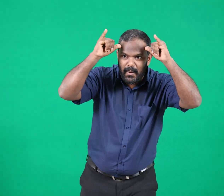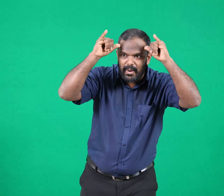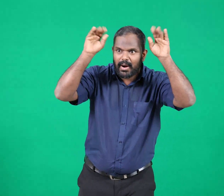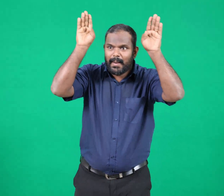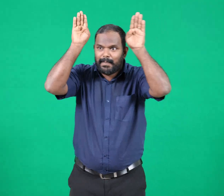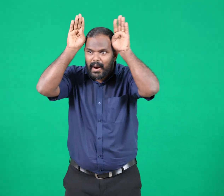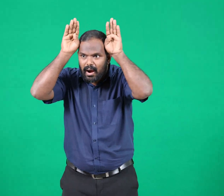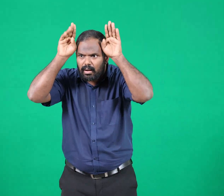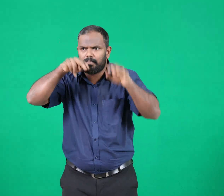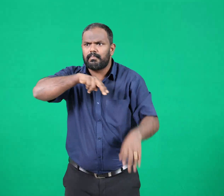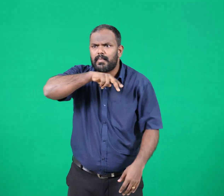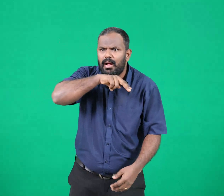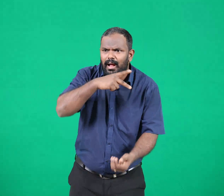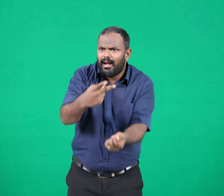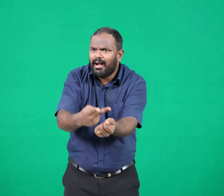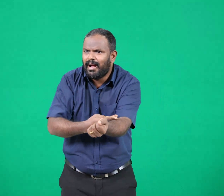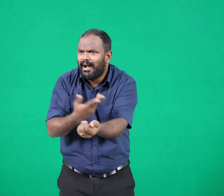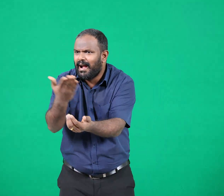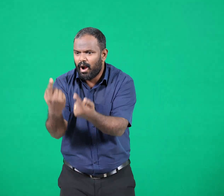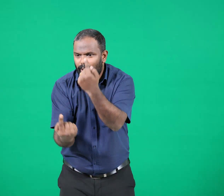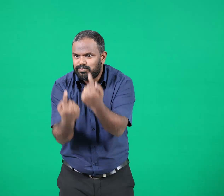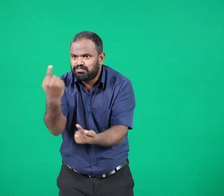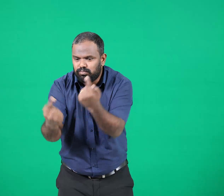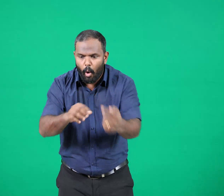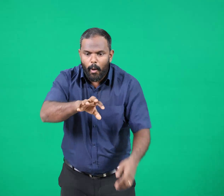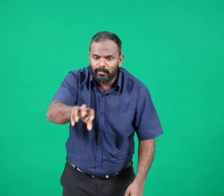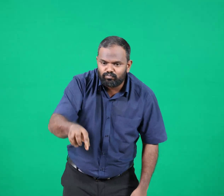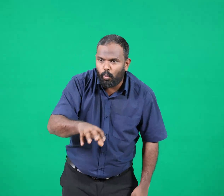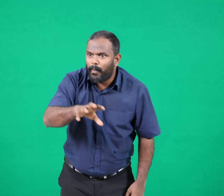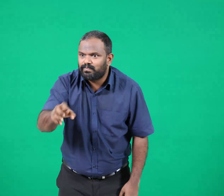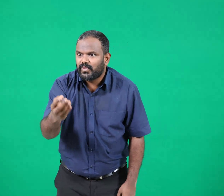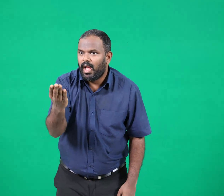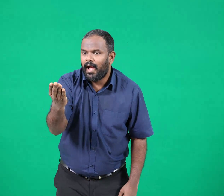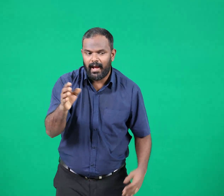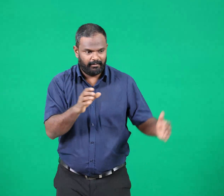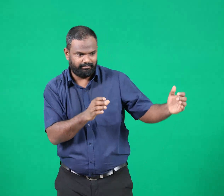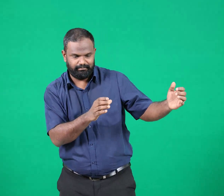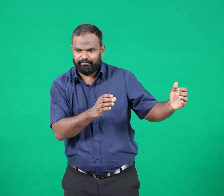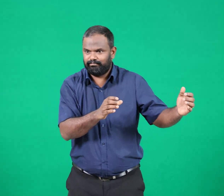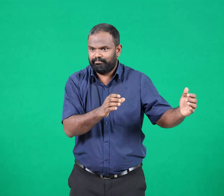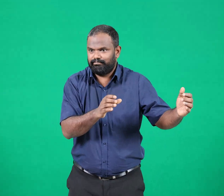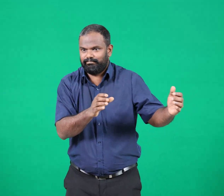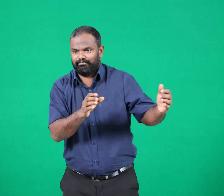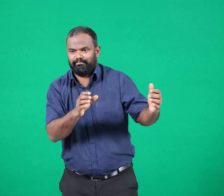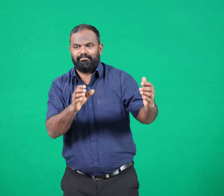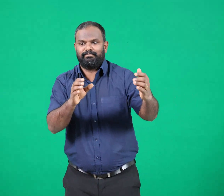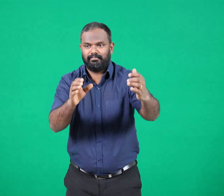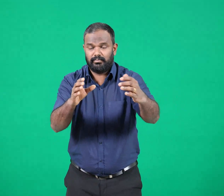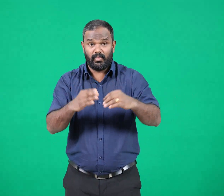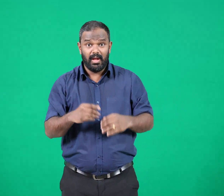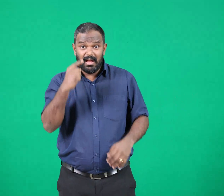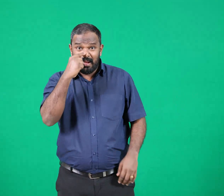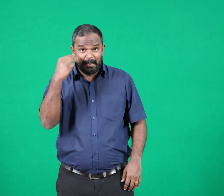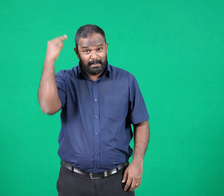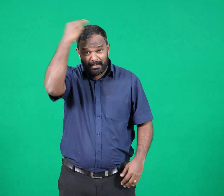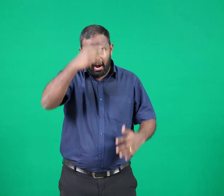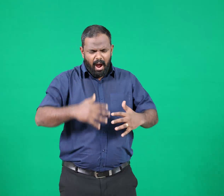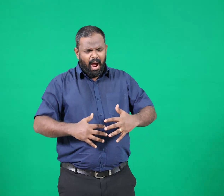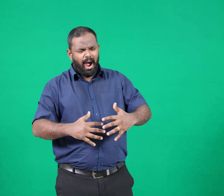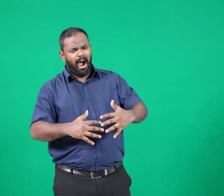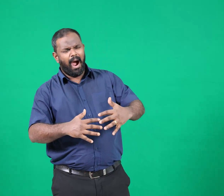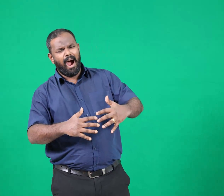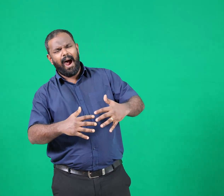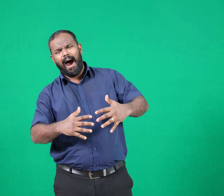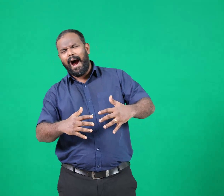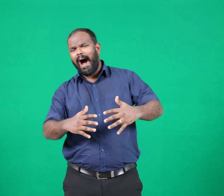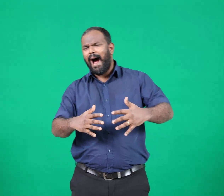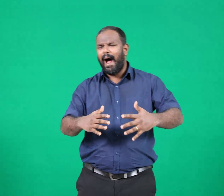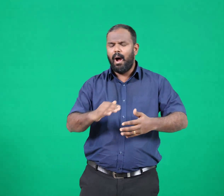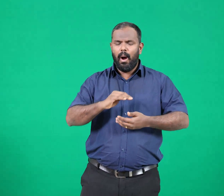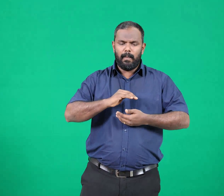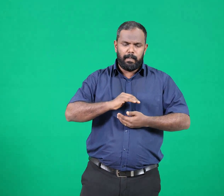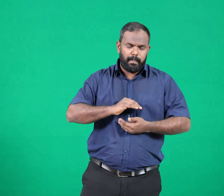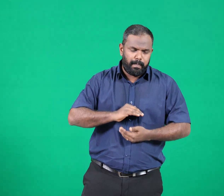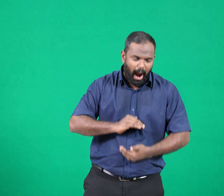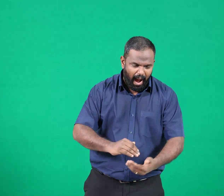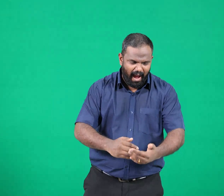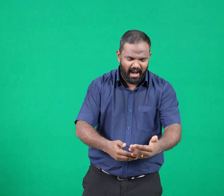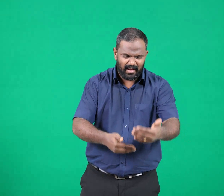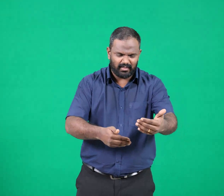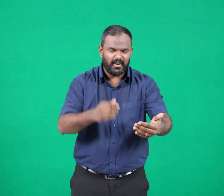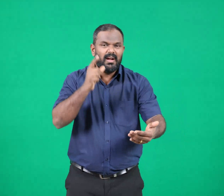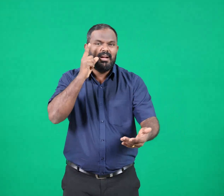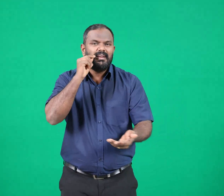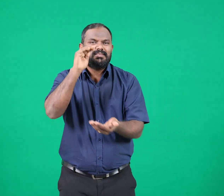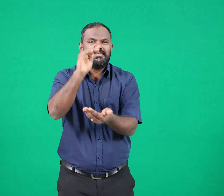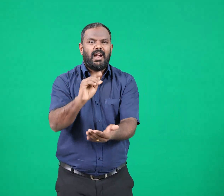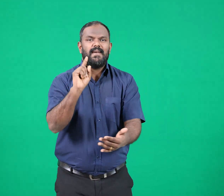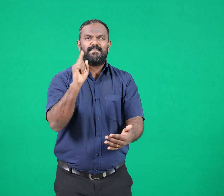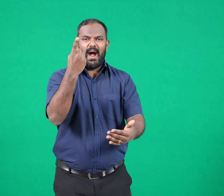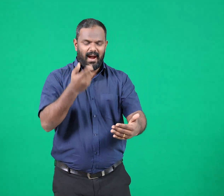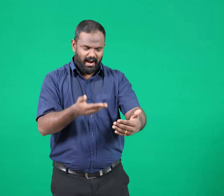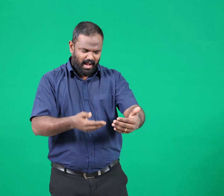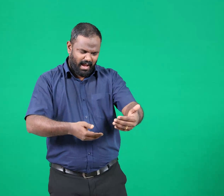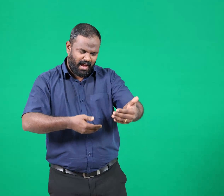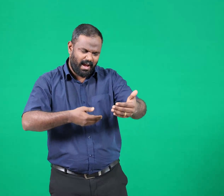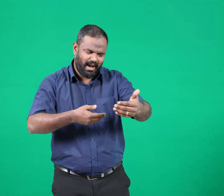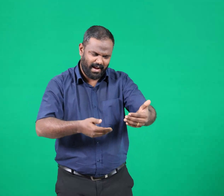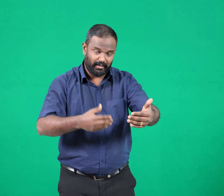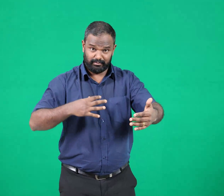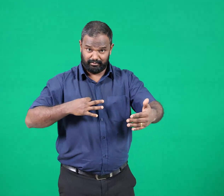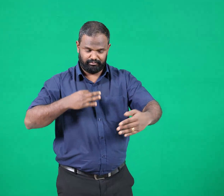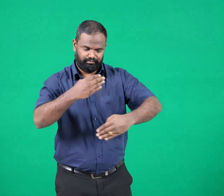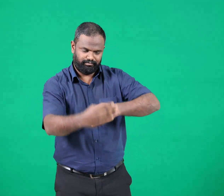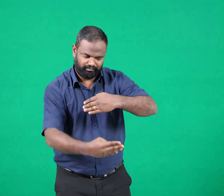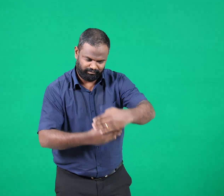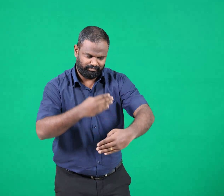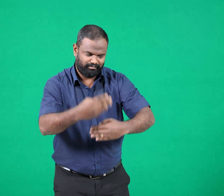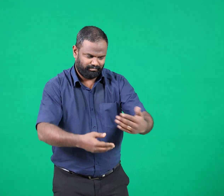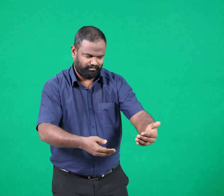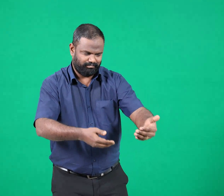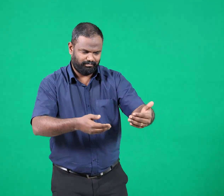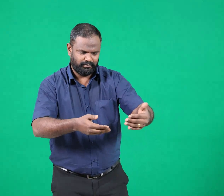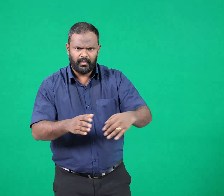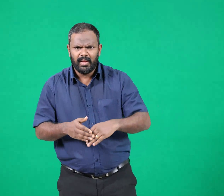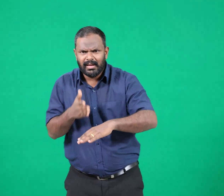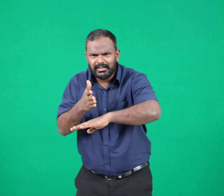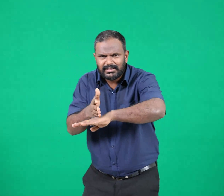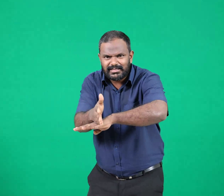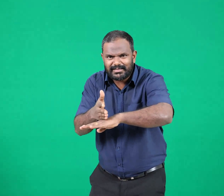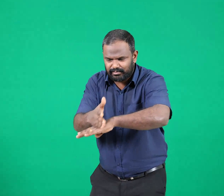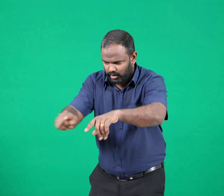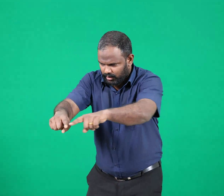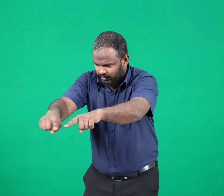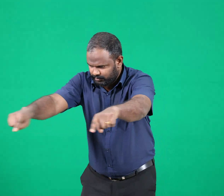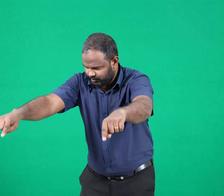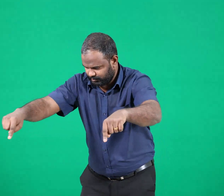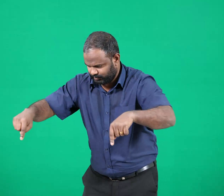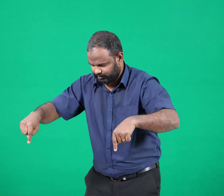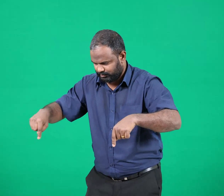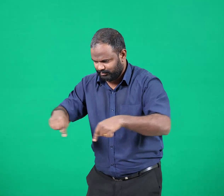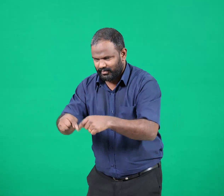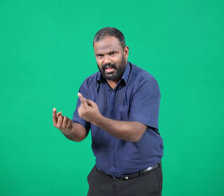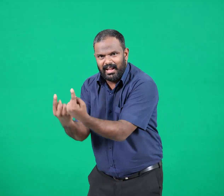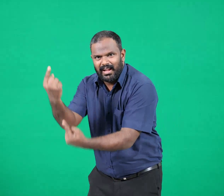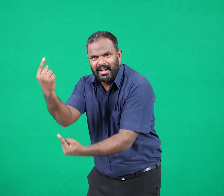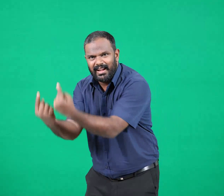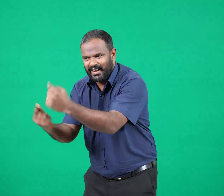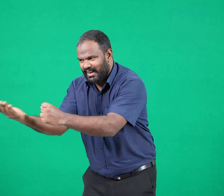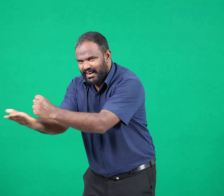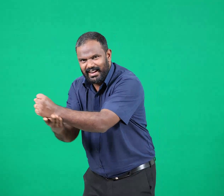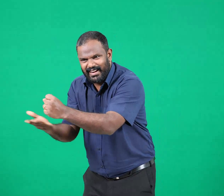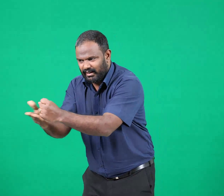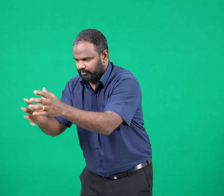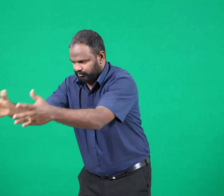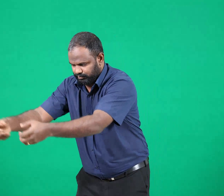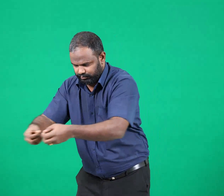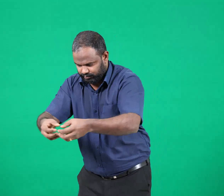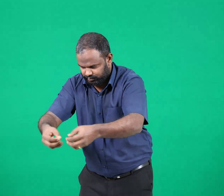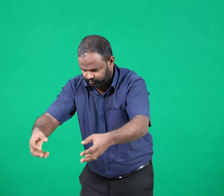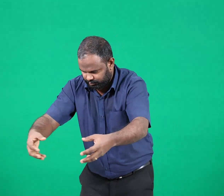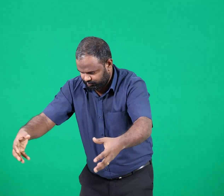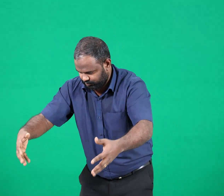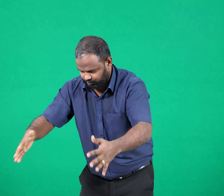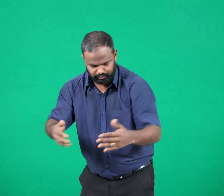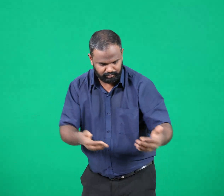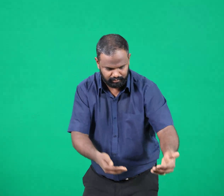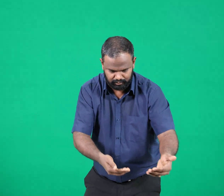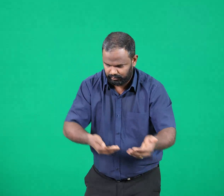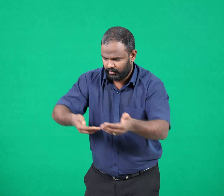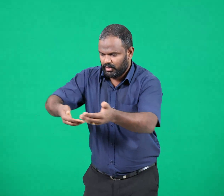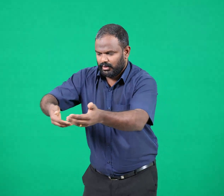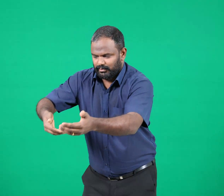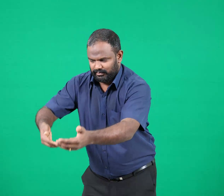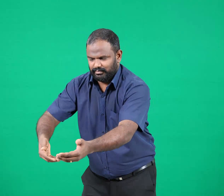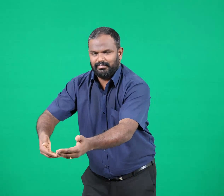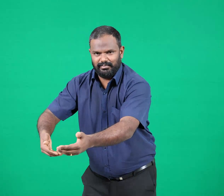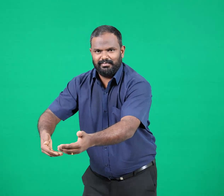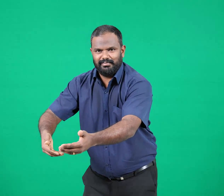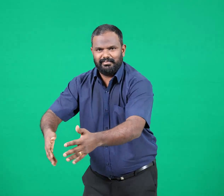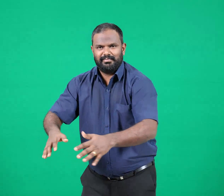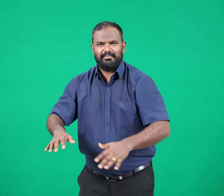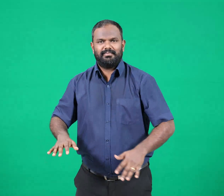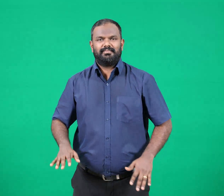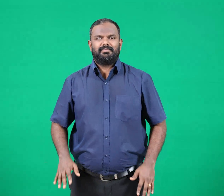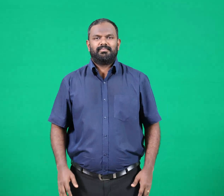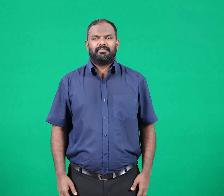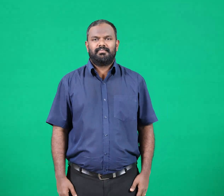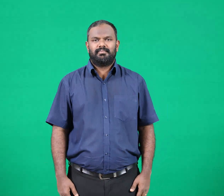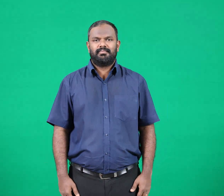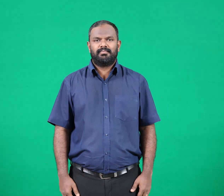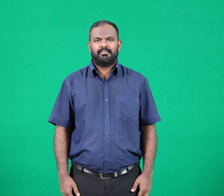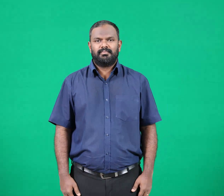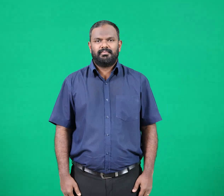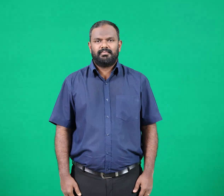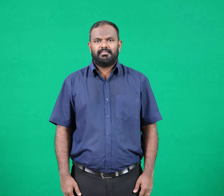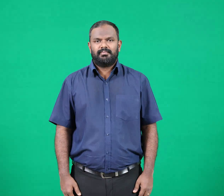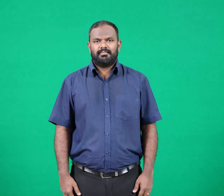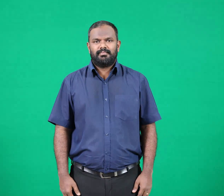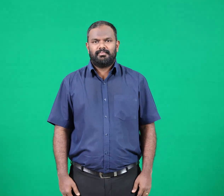She wrapped Him in swaddling cloths and laid Him in a manger, because there was no room for them in the inn.